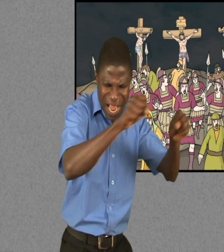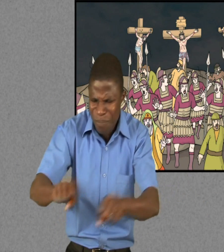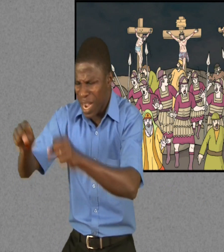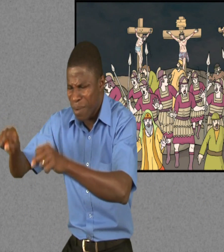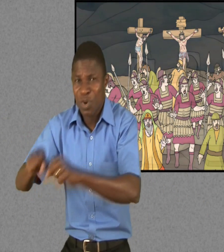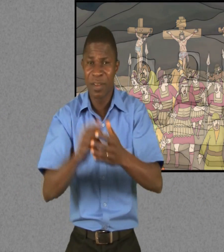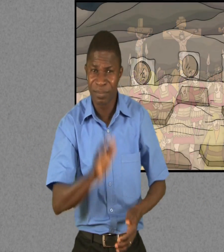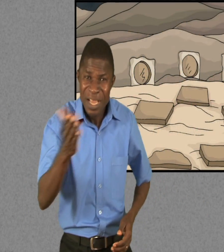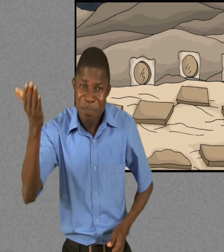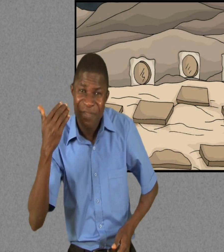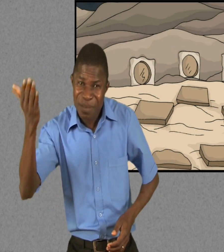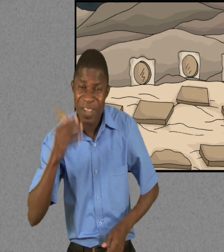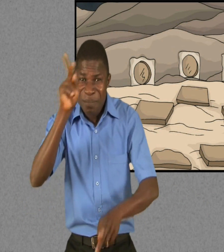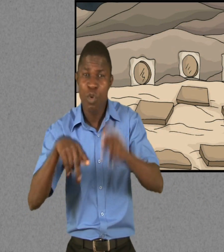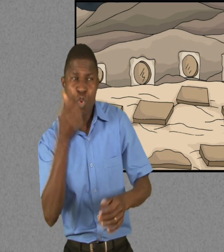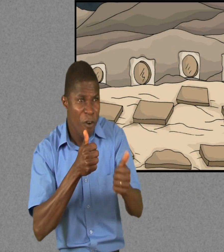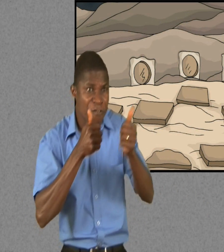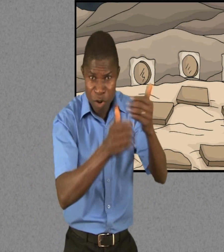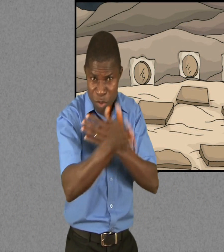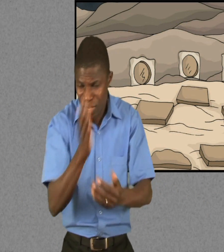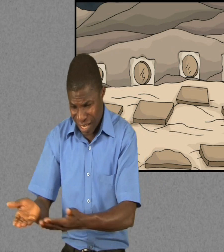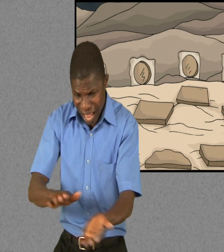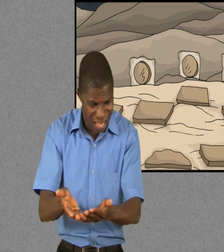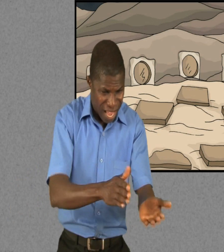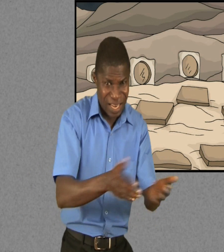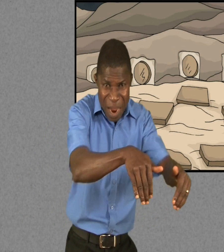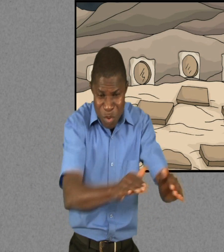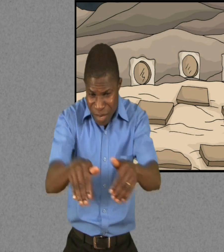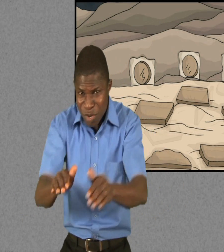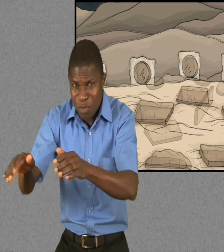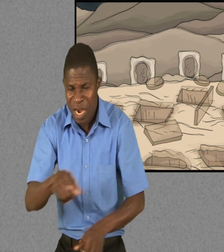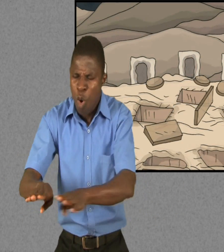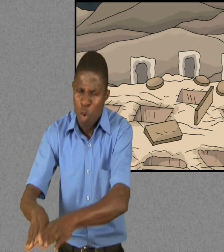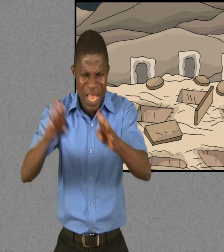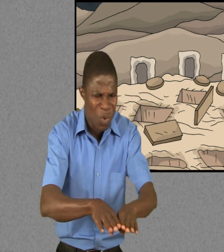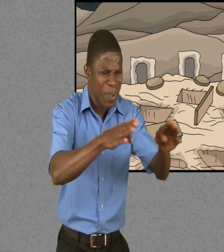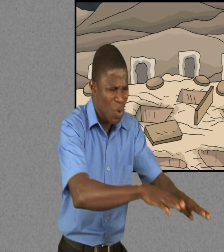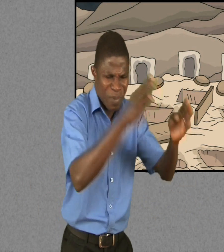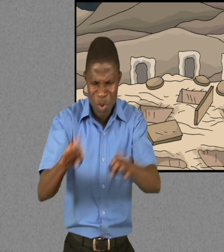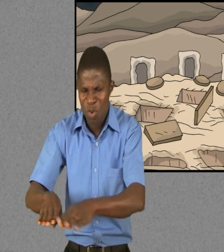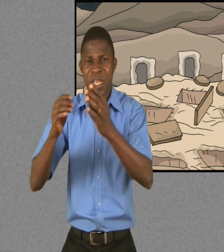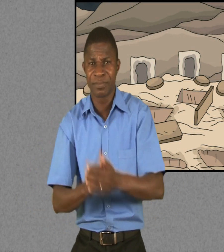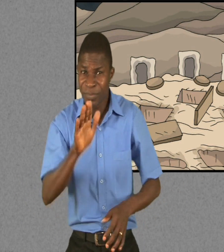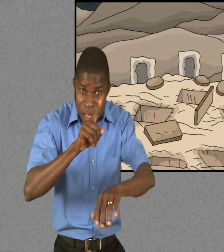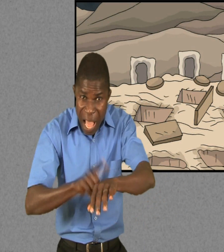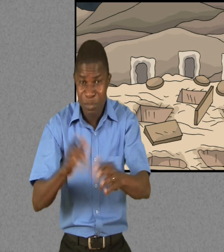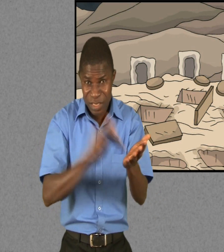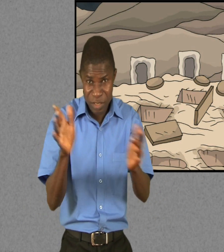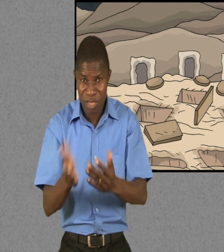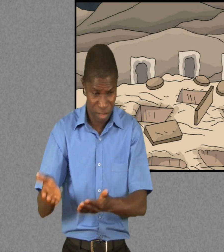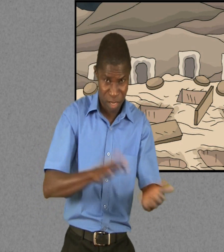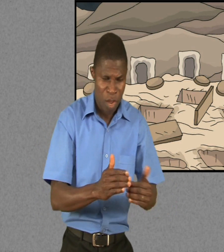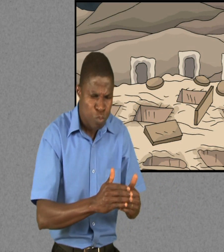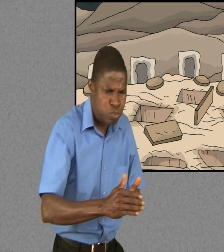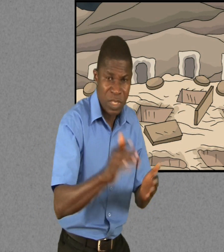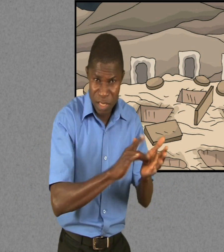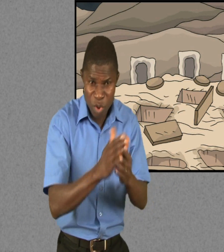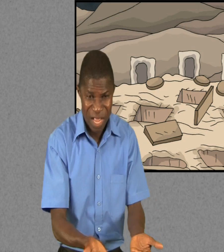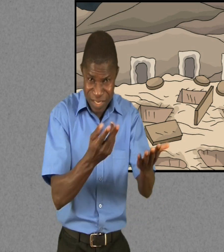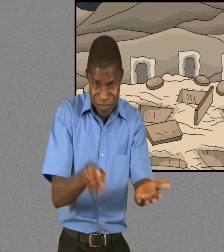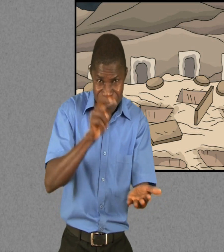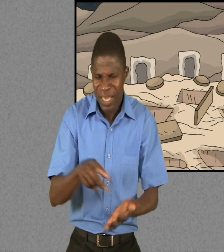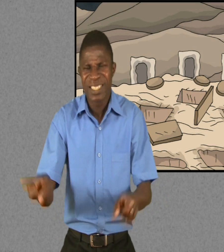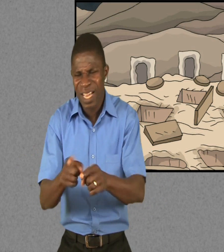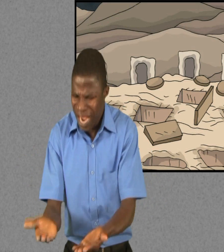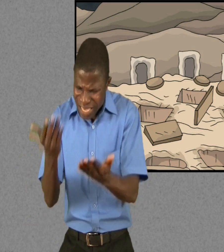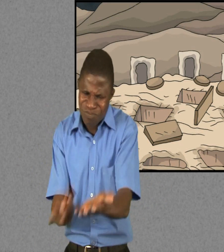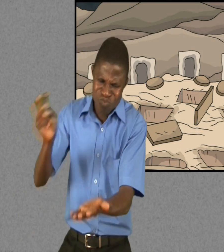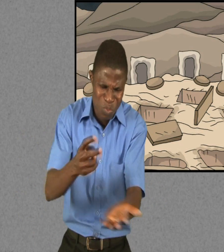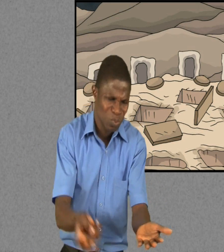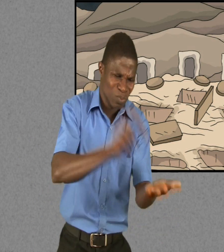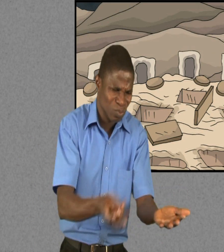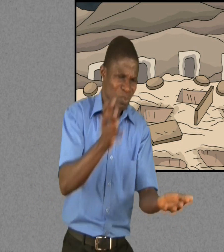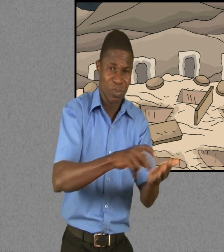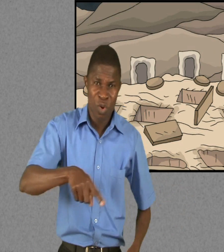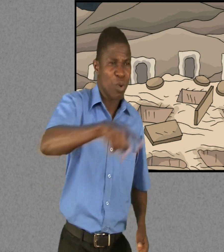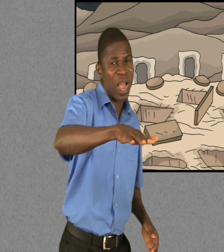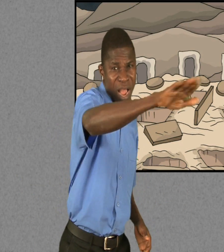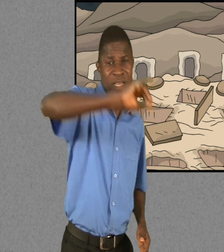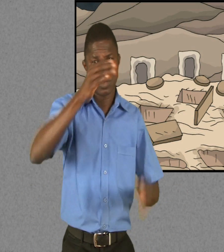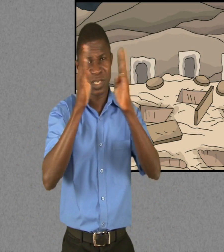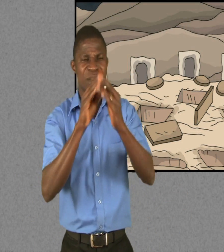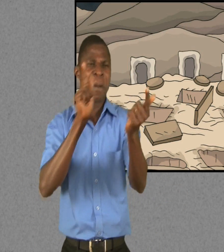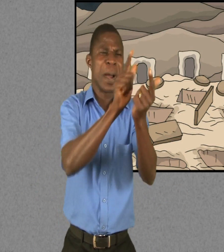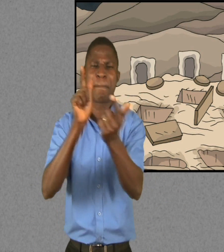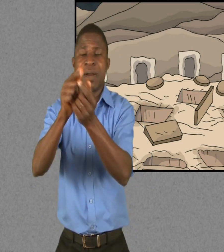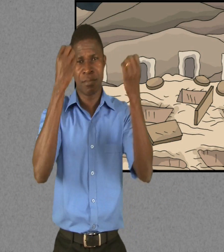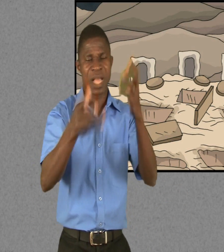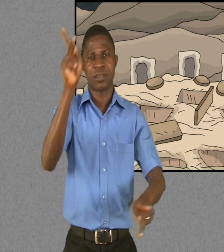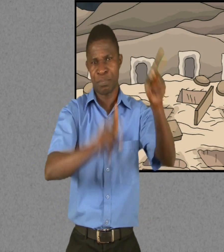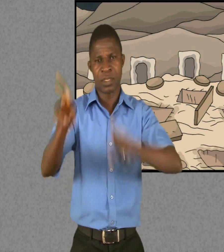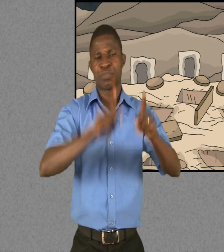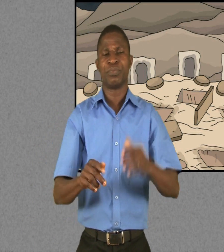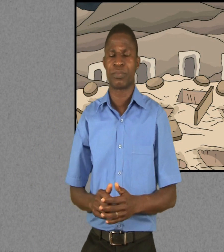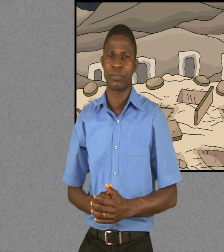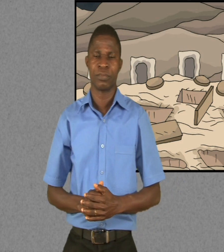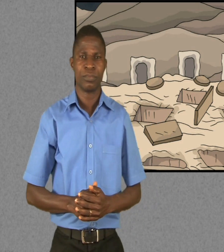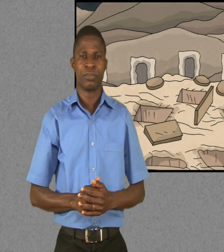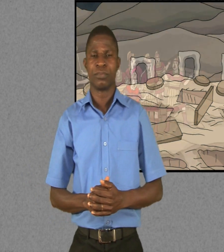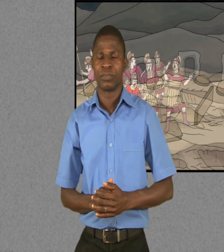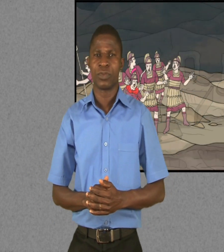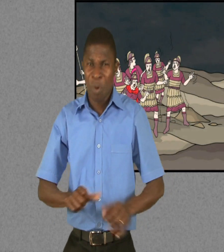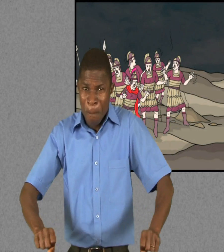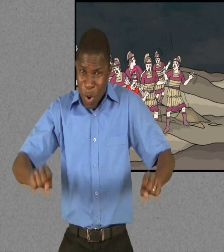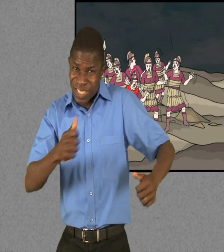The tombs broke open, and the bodies of many saints who had fallen asleep were raised. After Jesus’ resurrection, when they had come out of the tombs, they entered the holy city and appeared to many people.